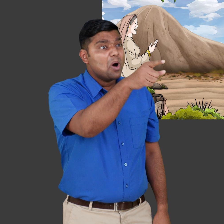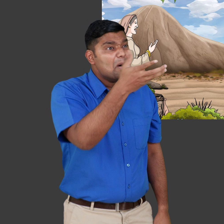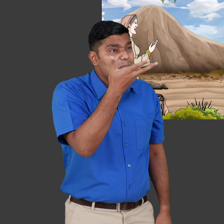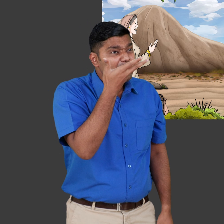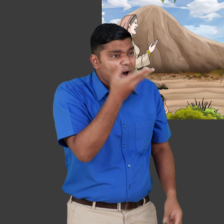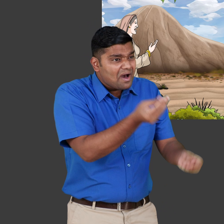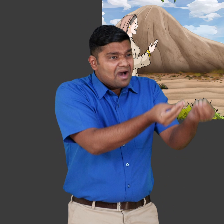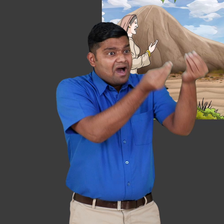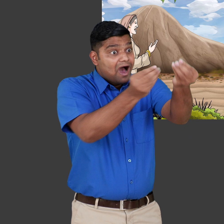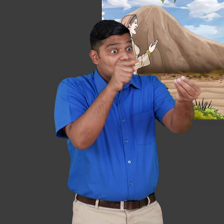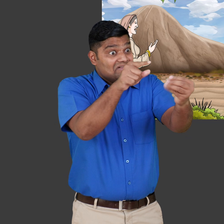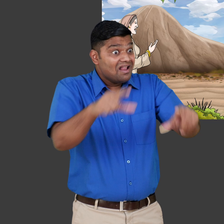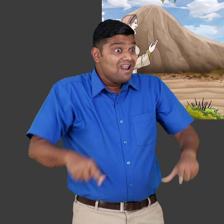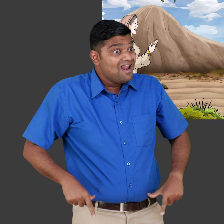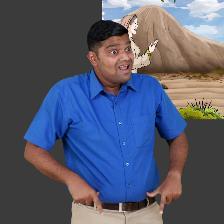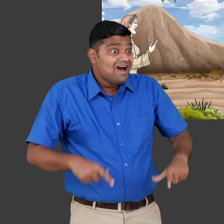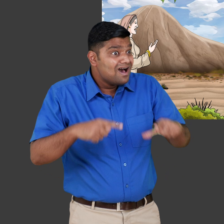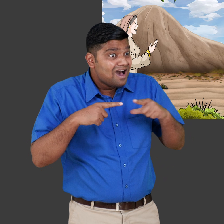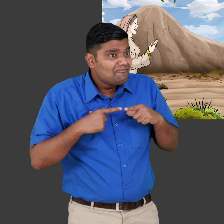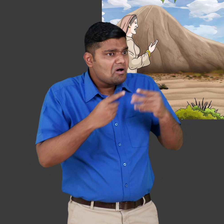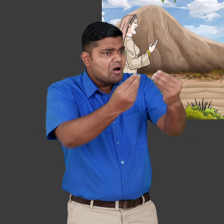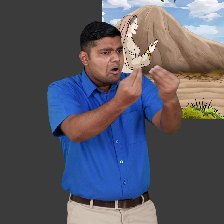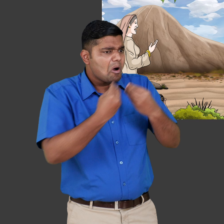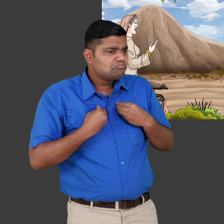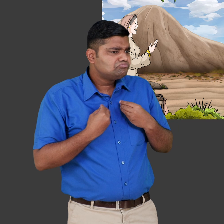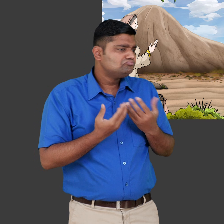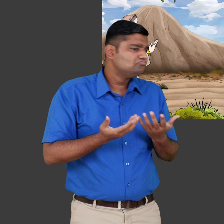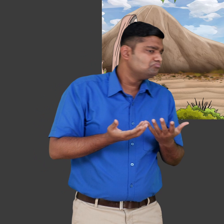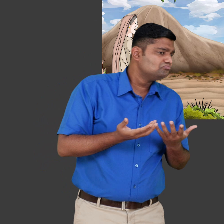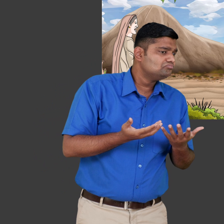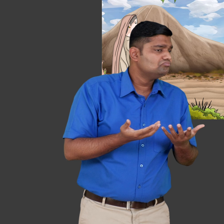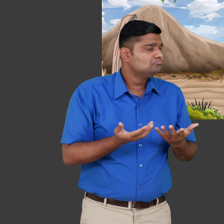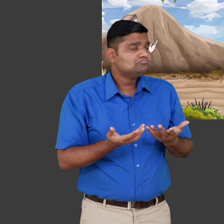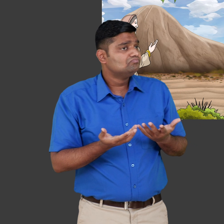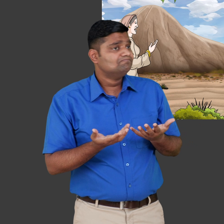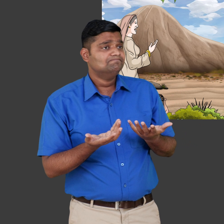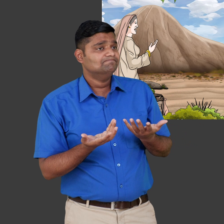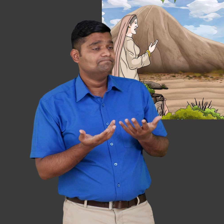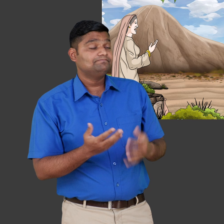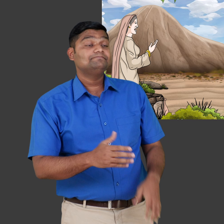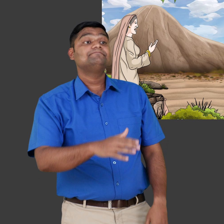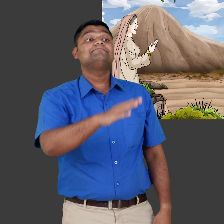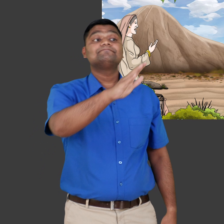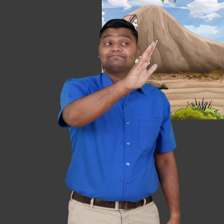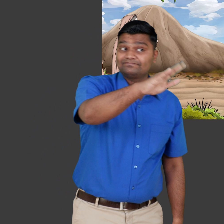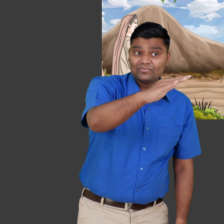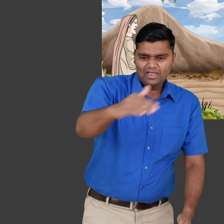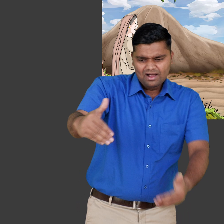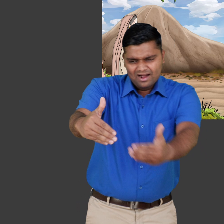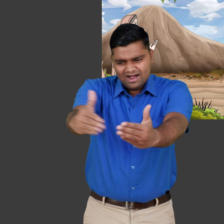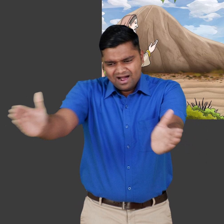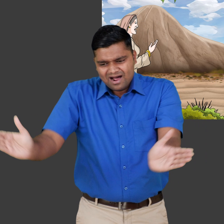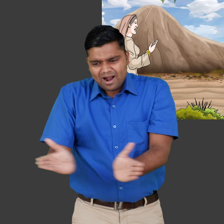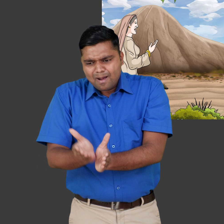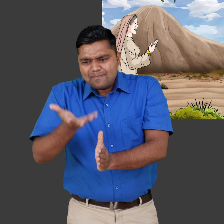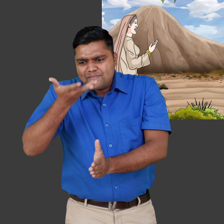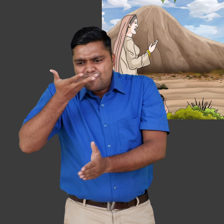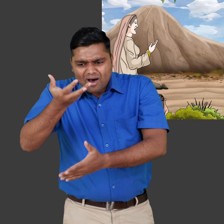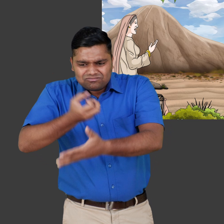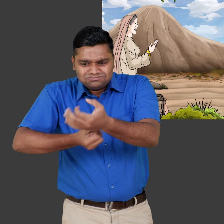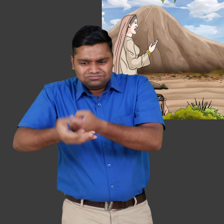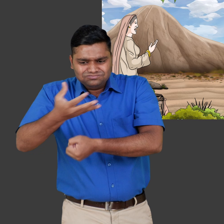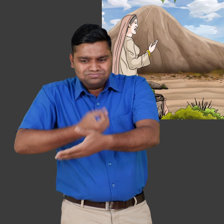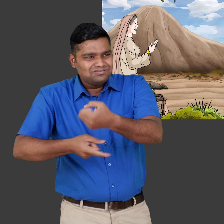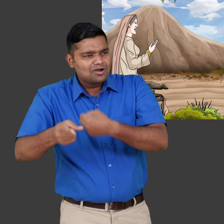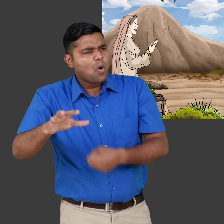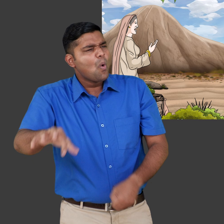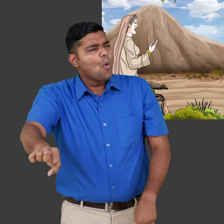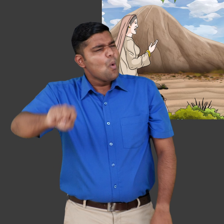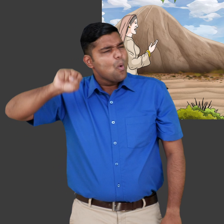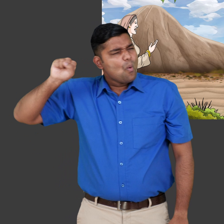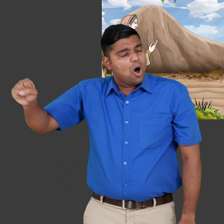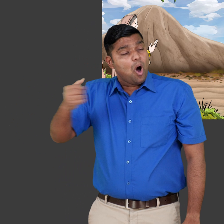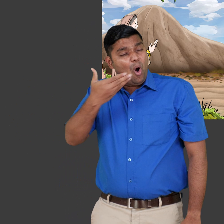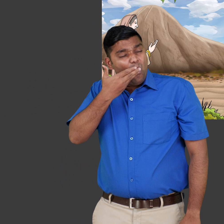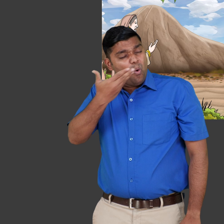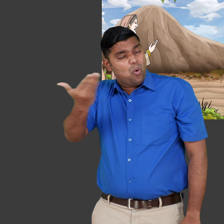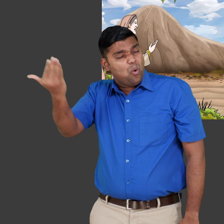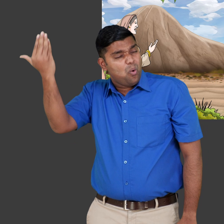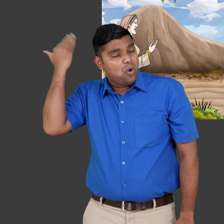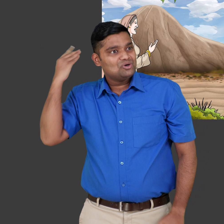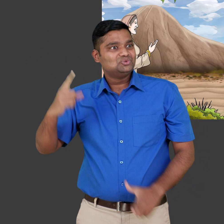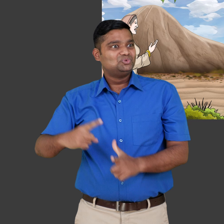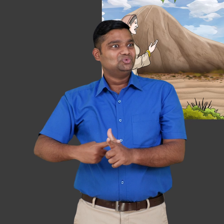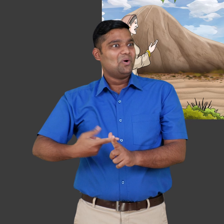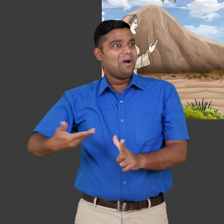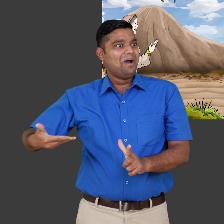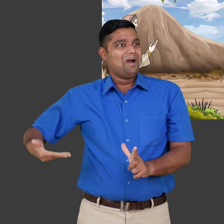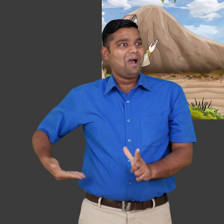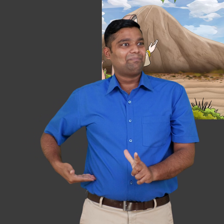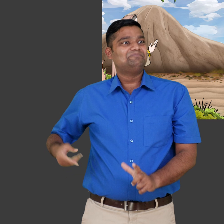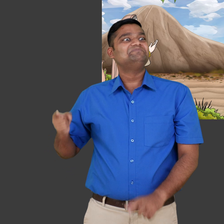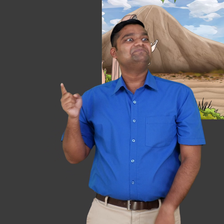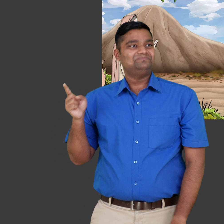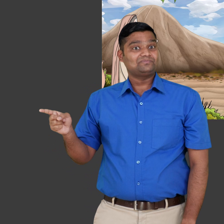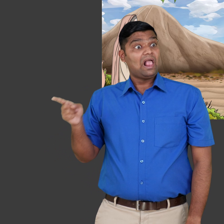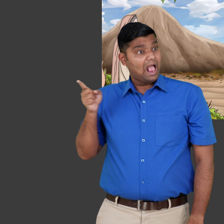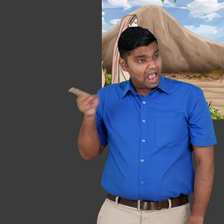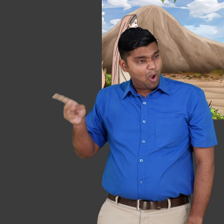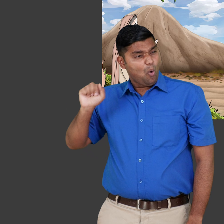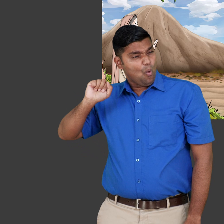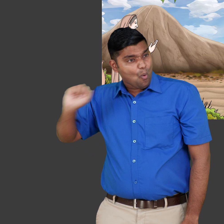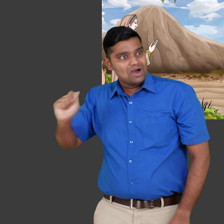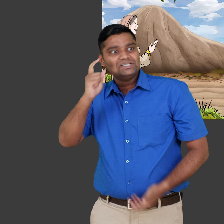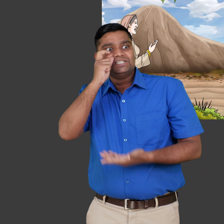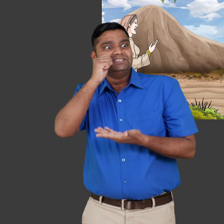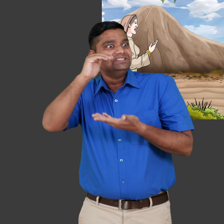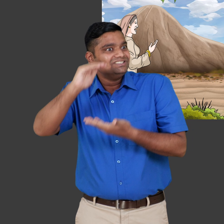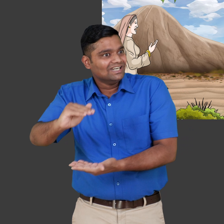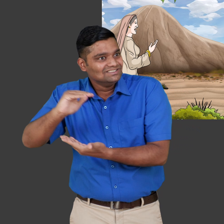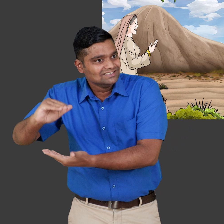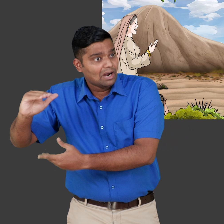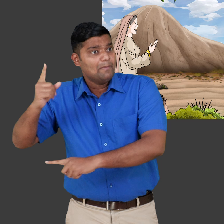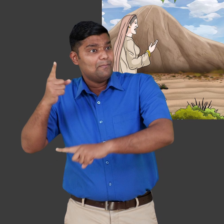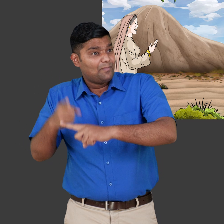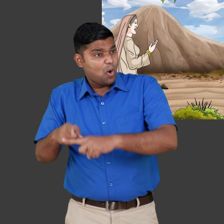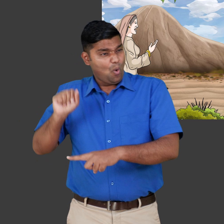Where then will You get this living water?